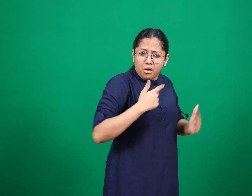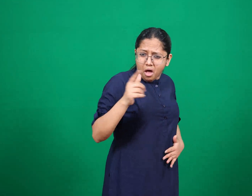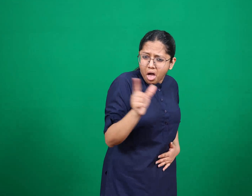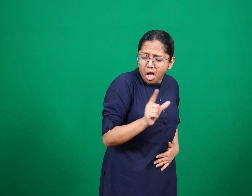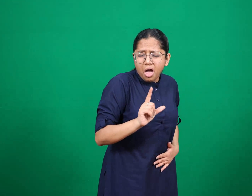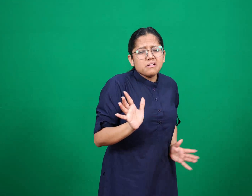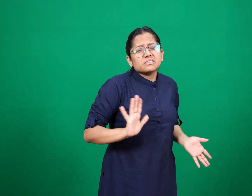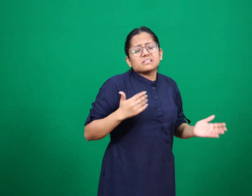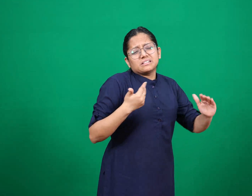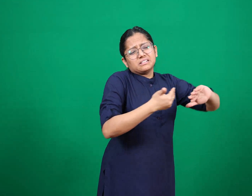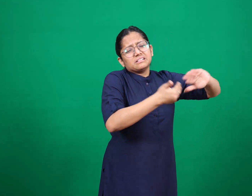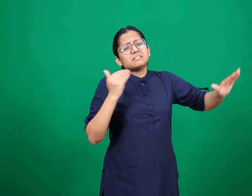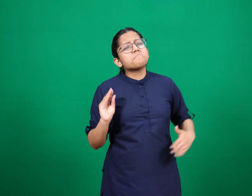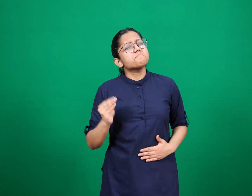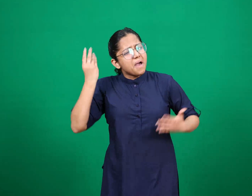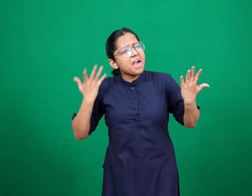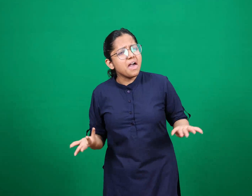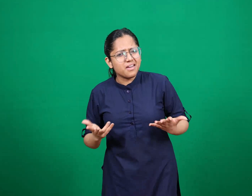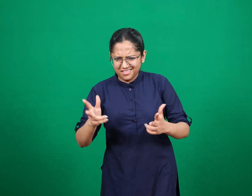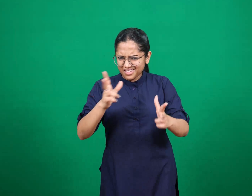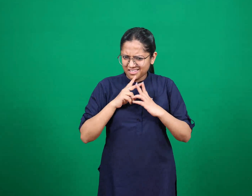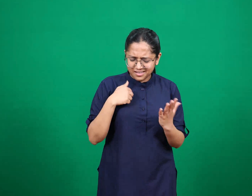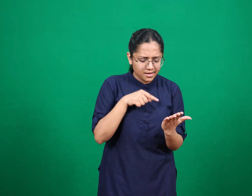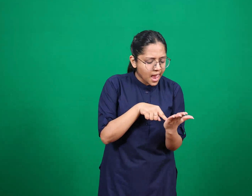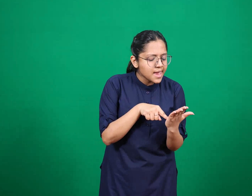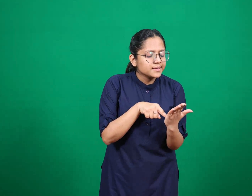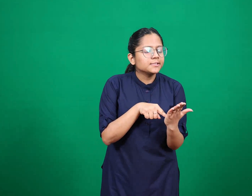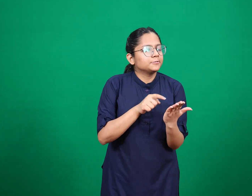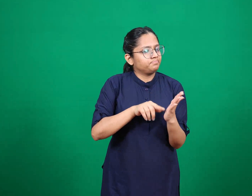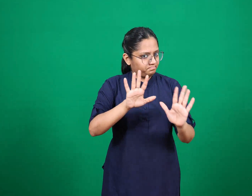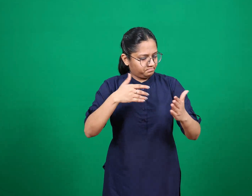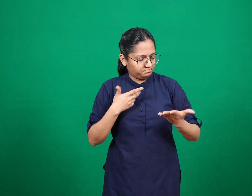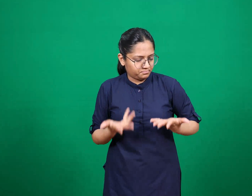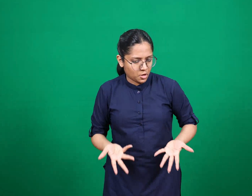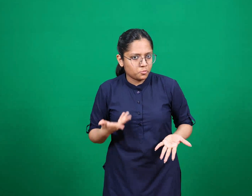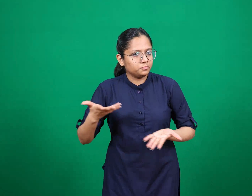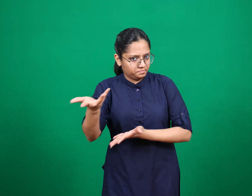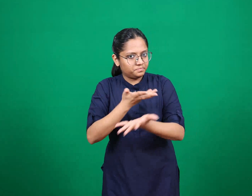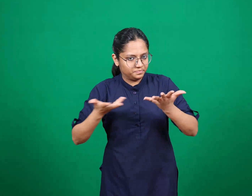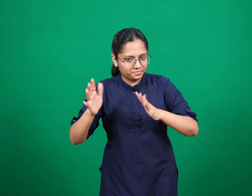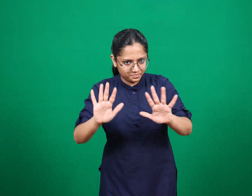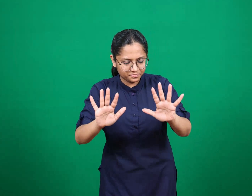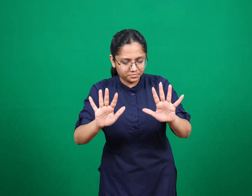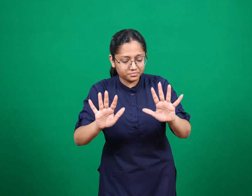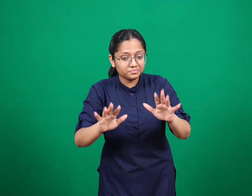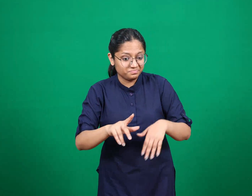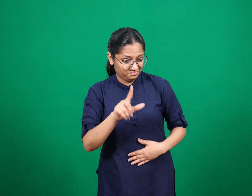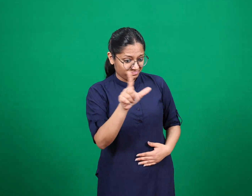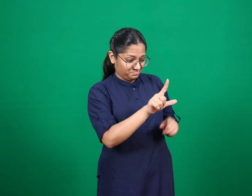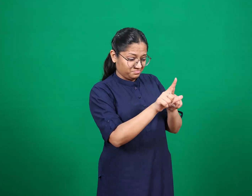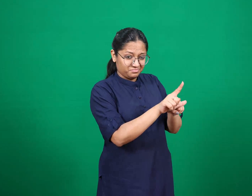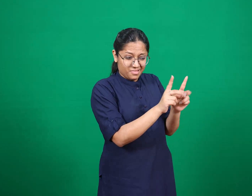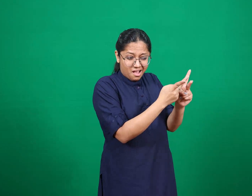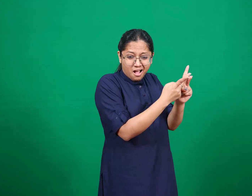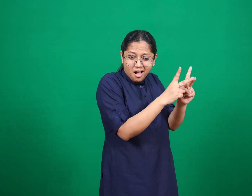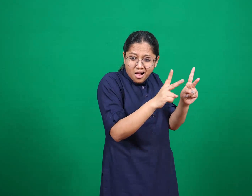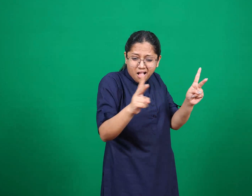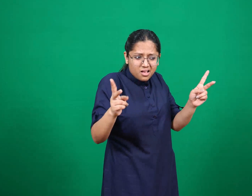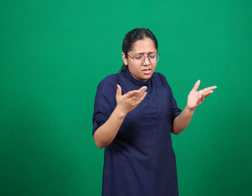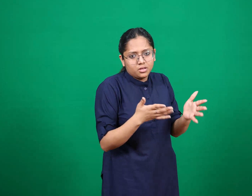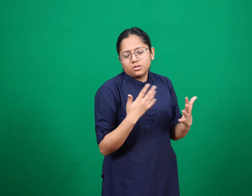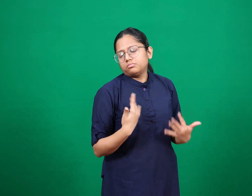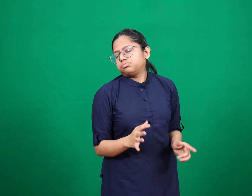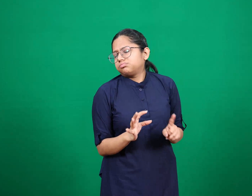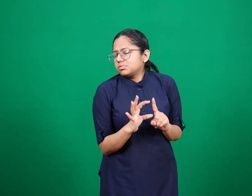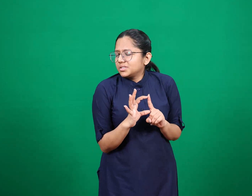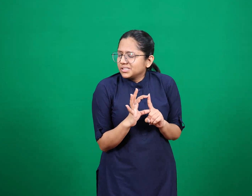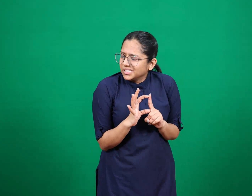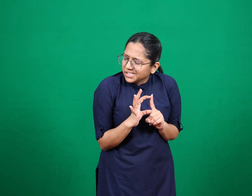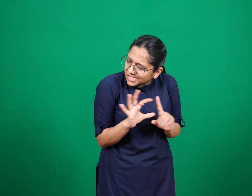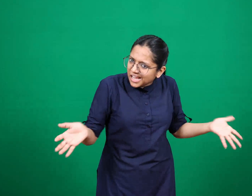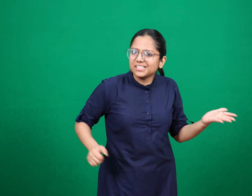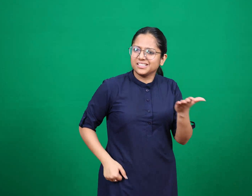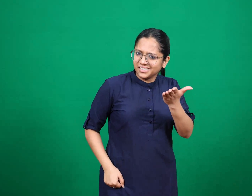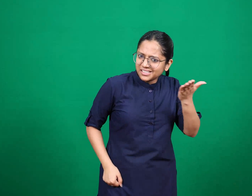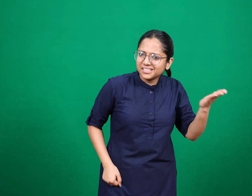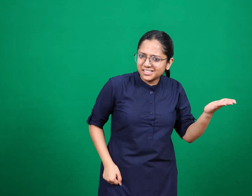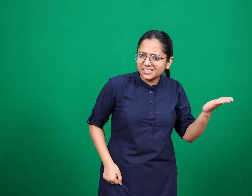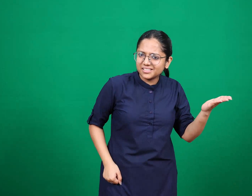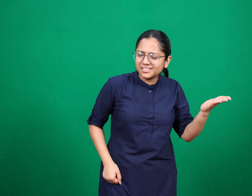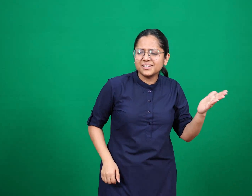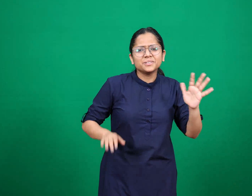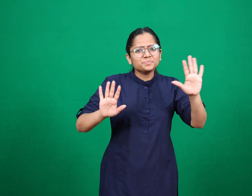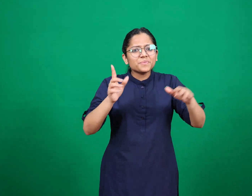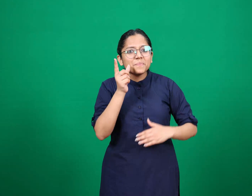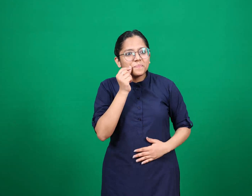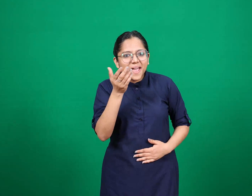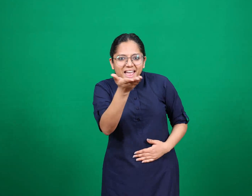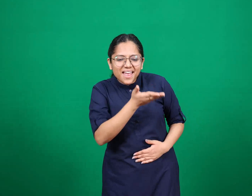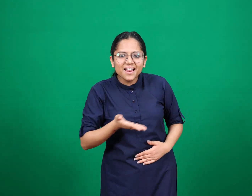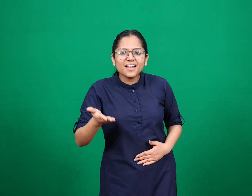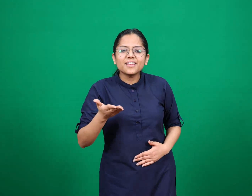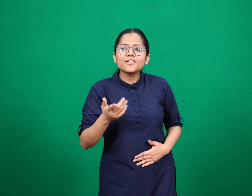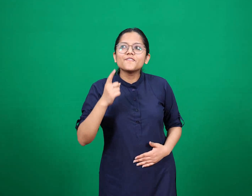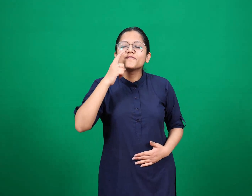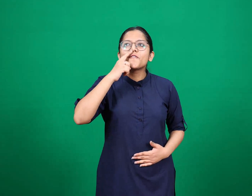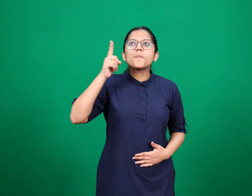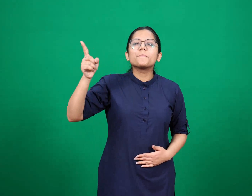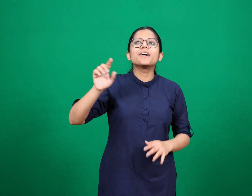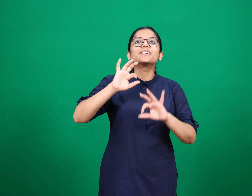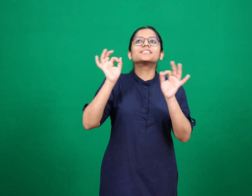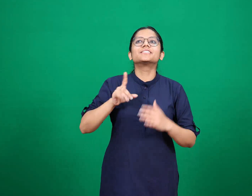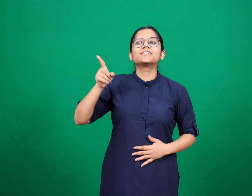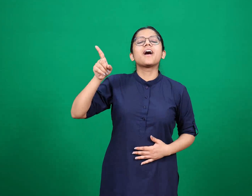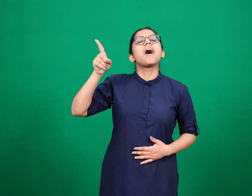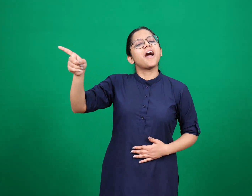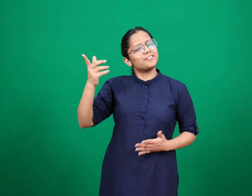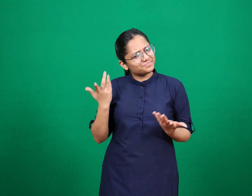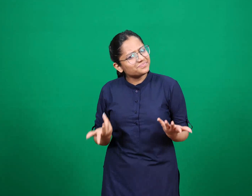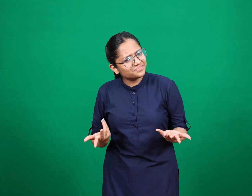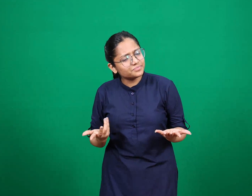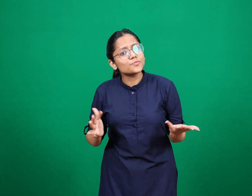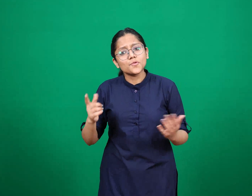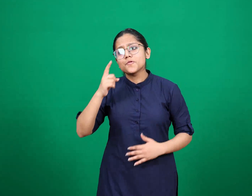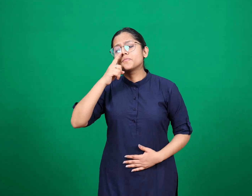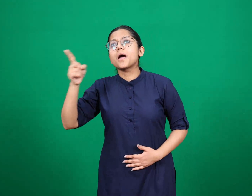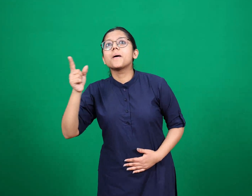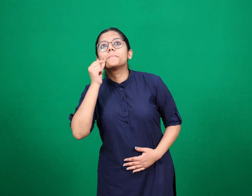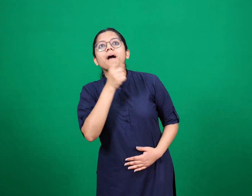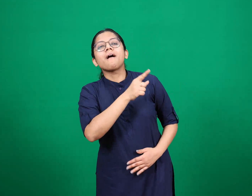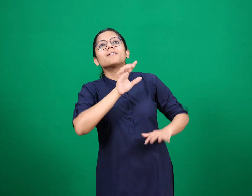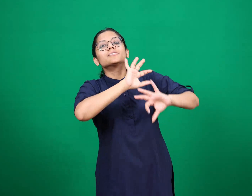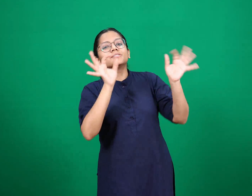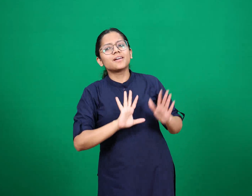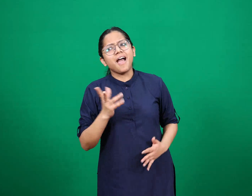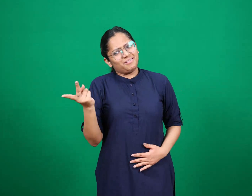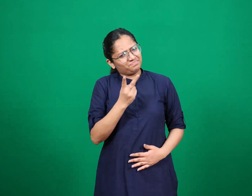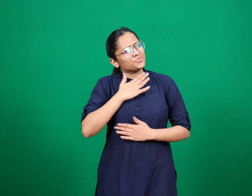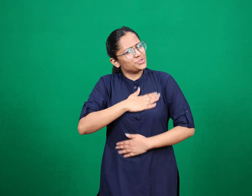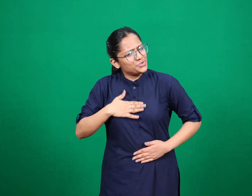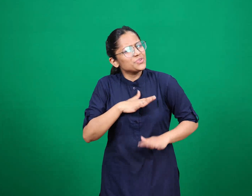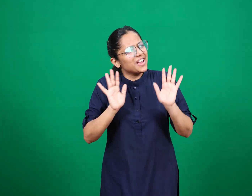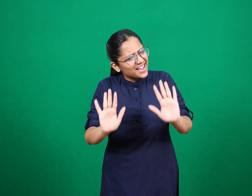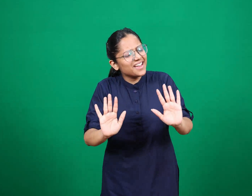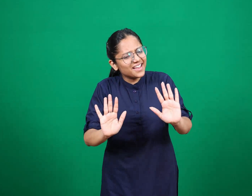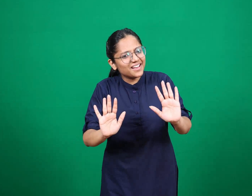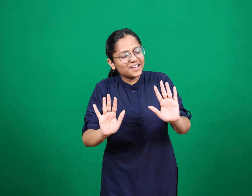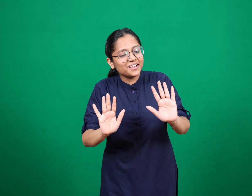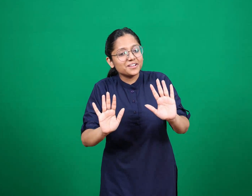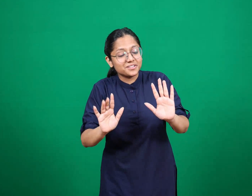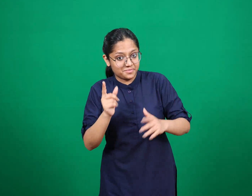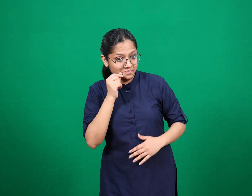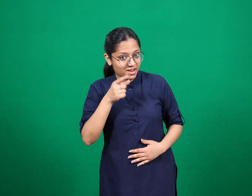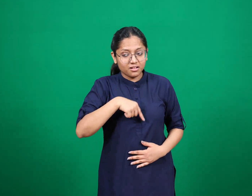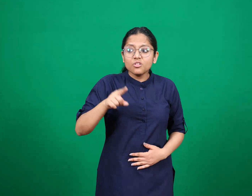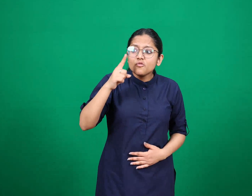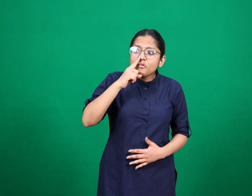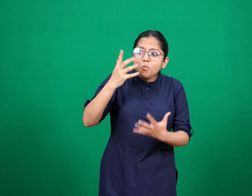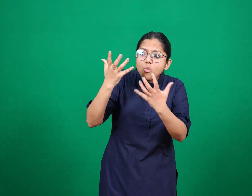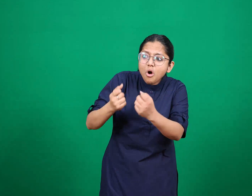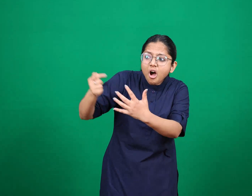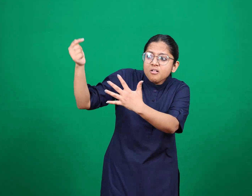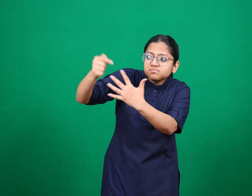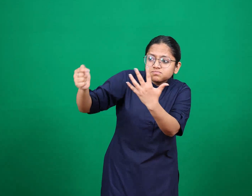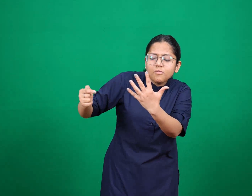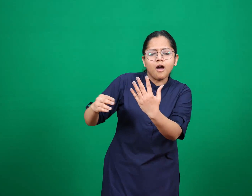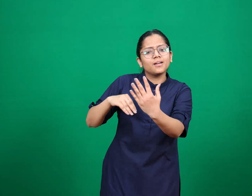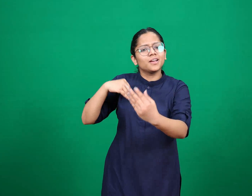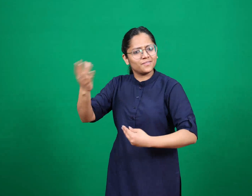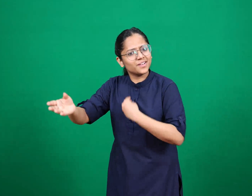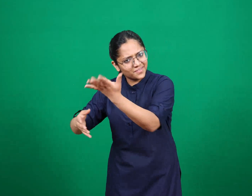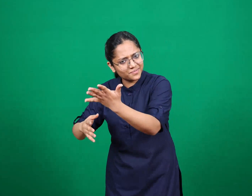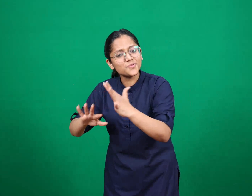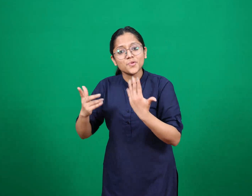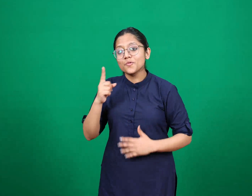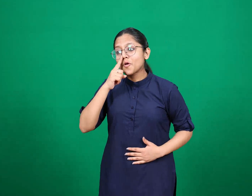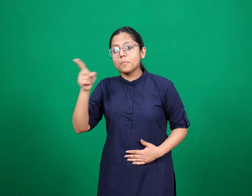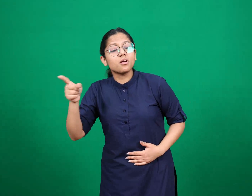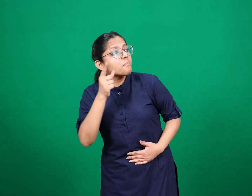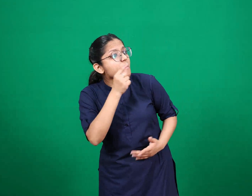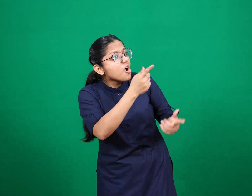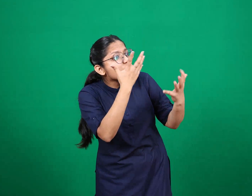But because there is so much sexual immorality, each man should have his own wife, and each woman her own husband.